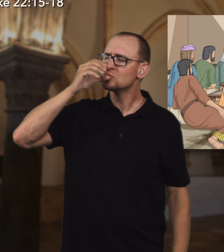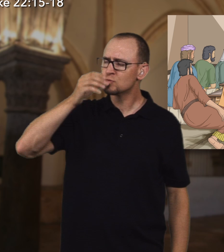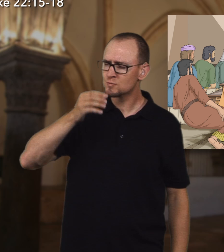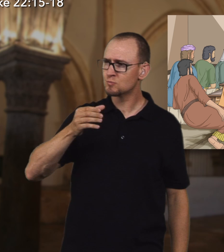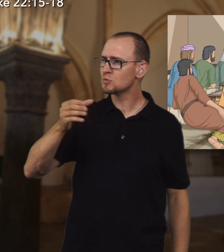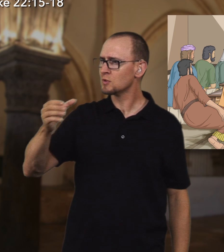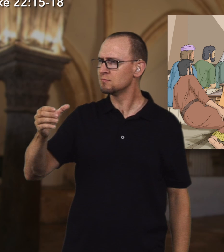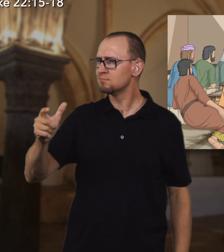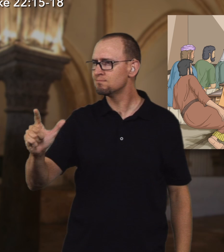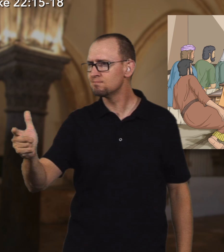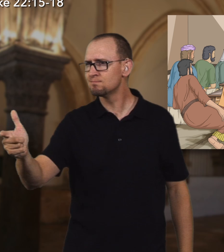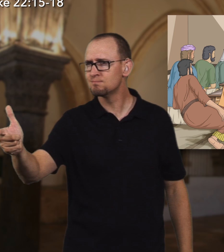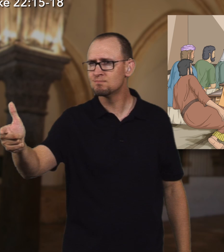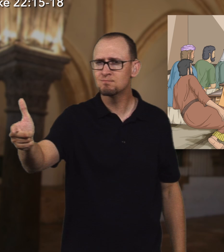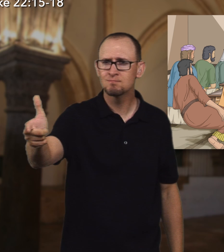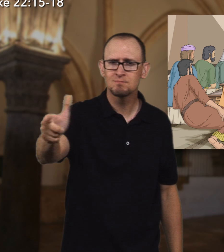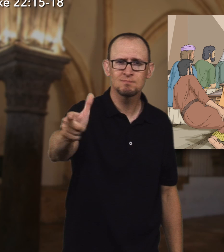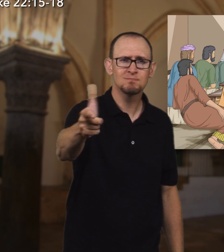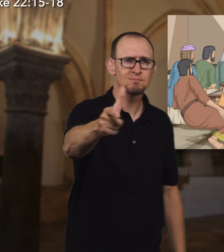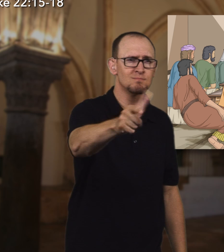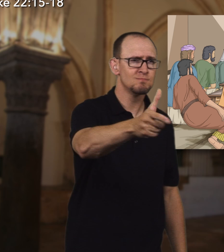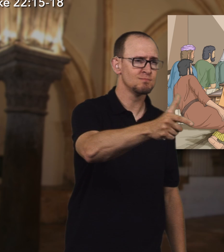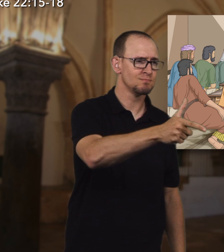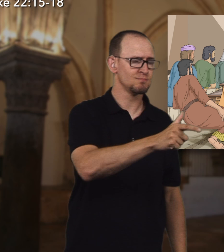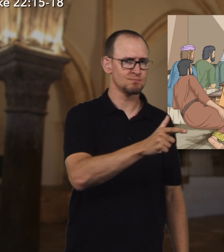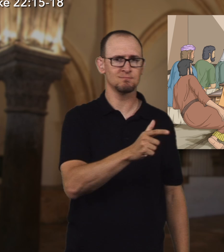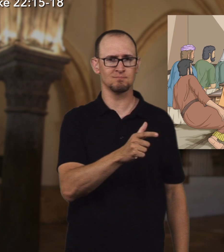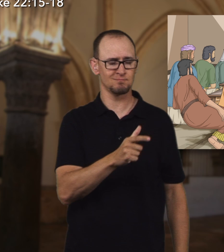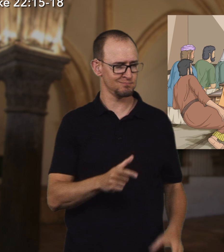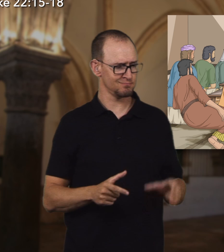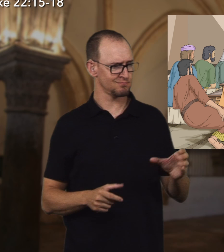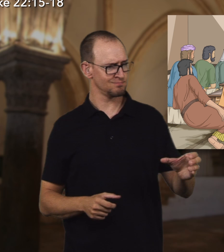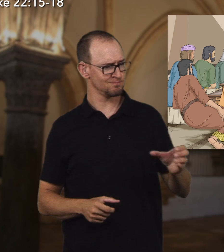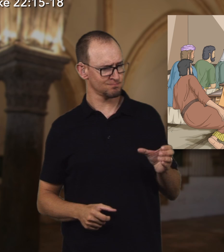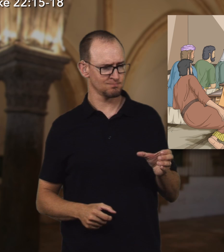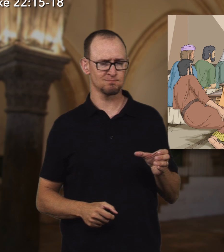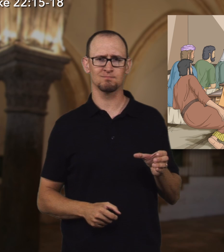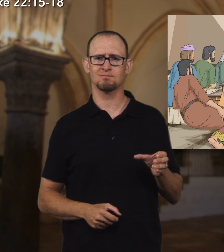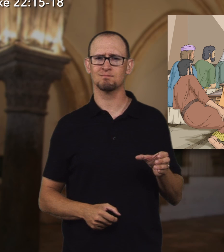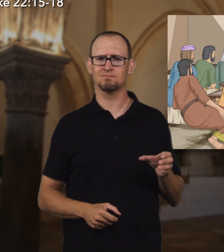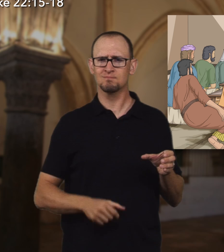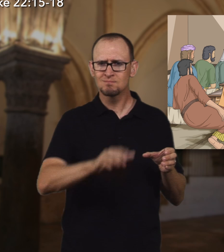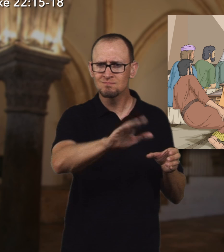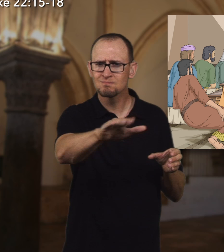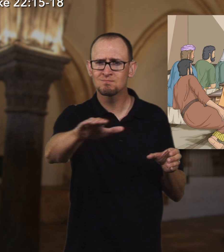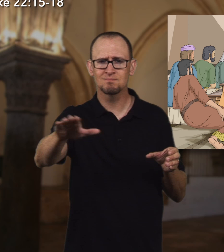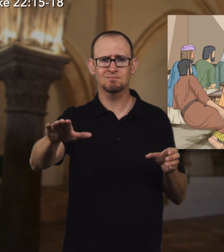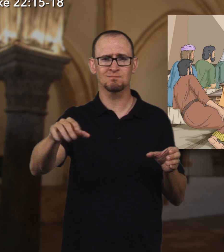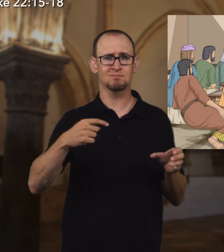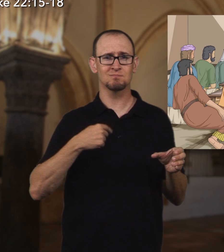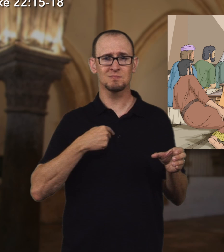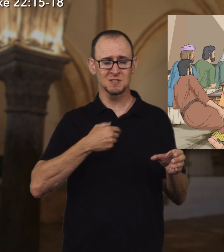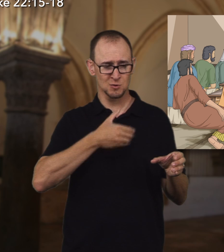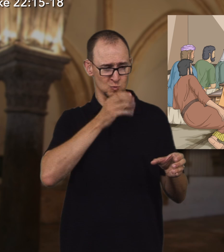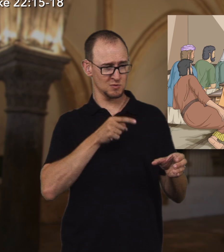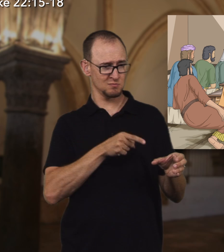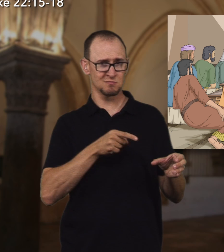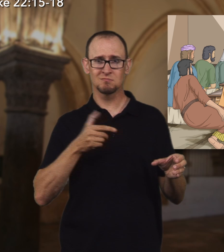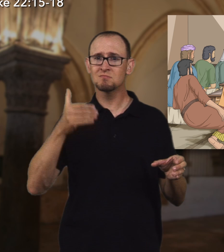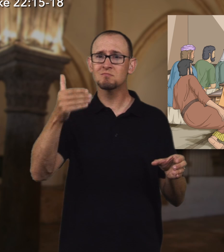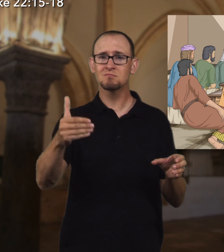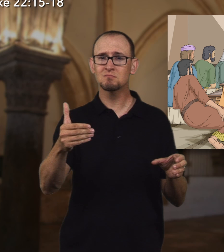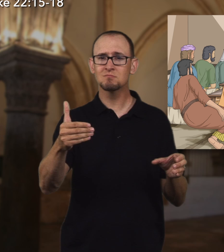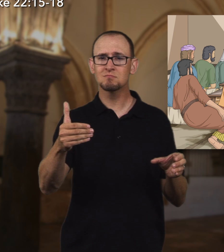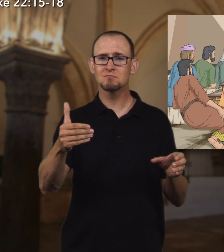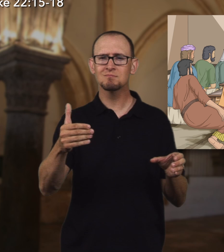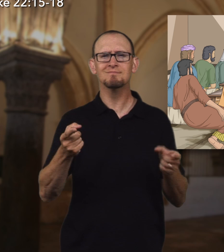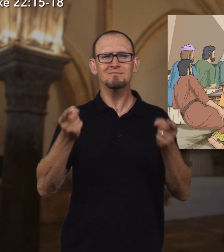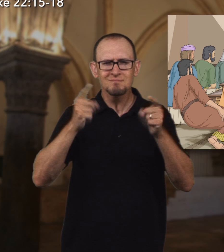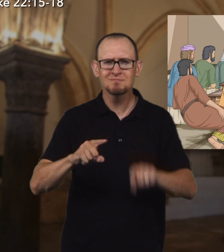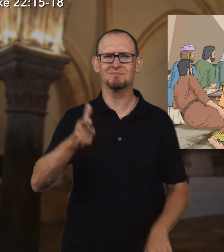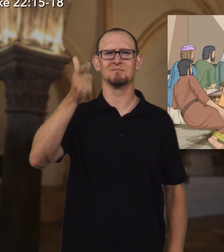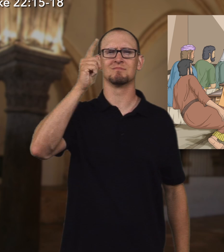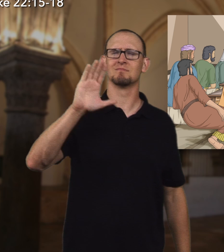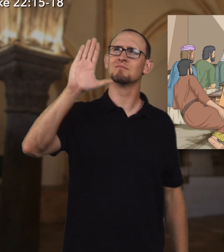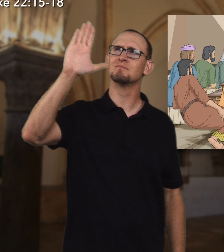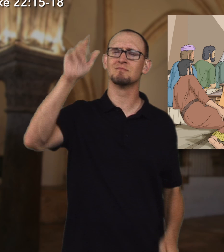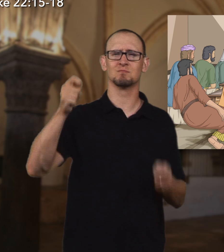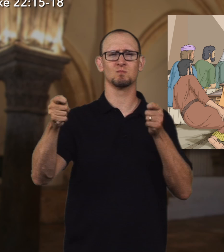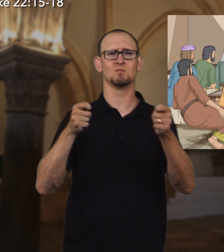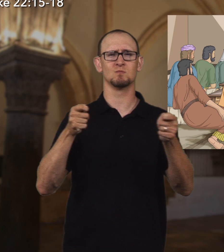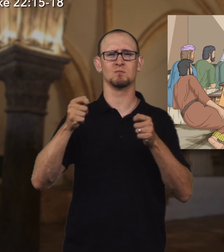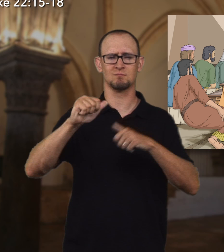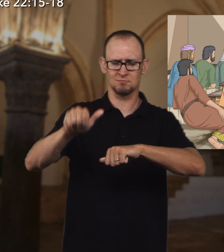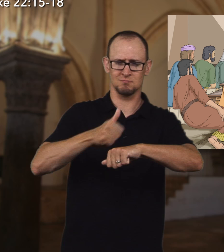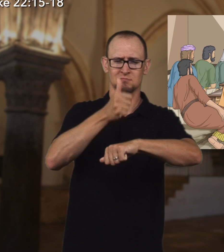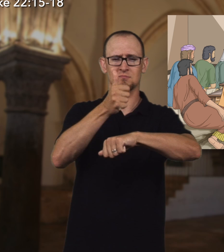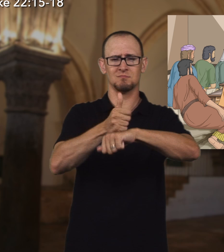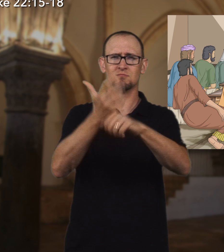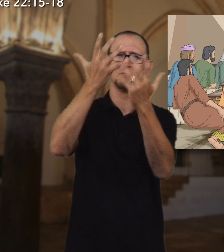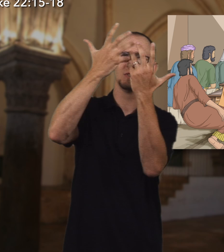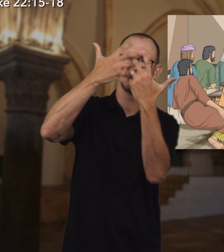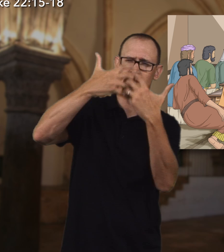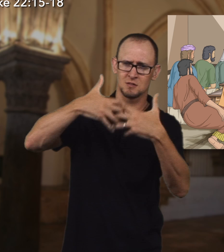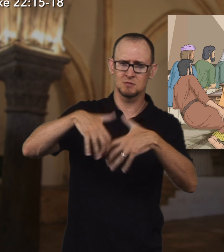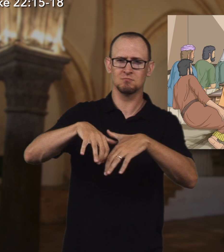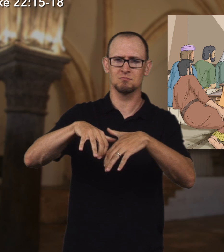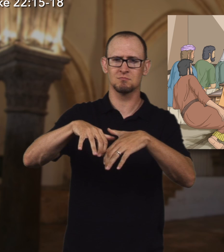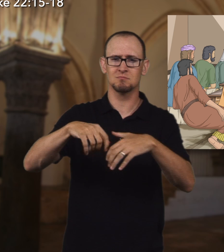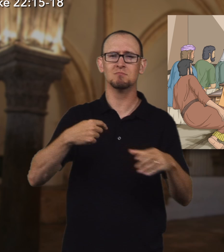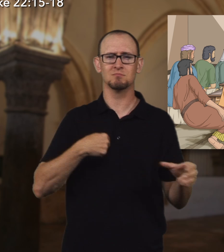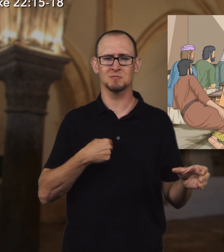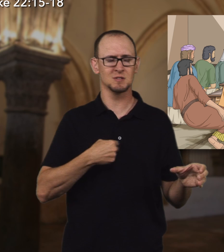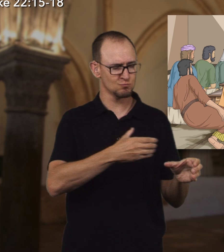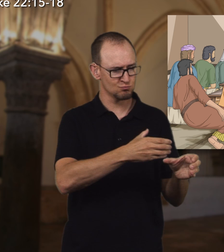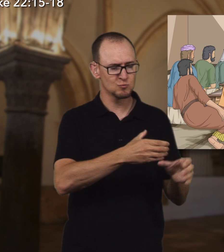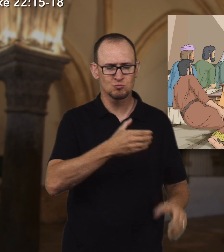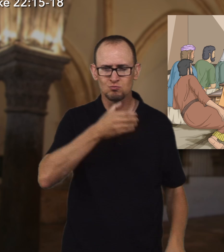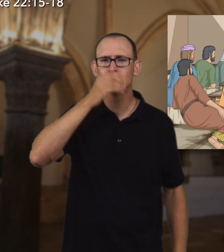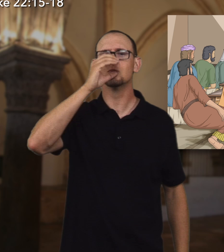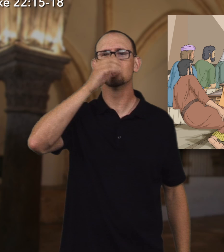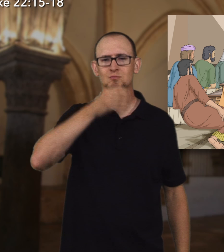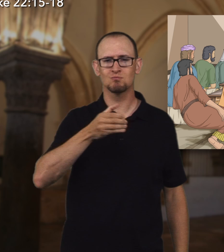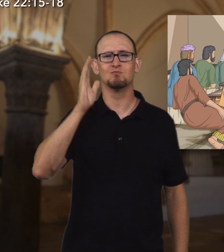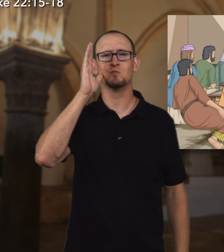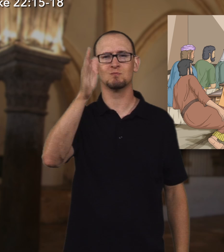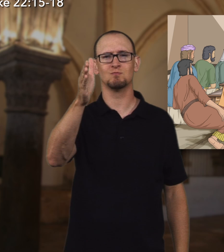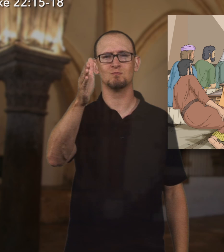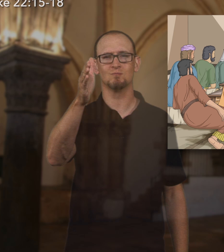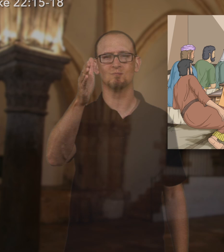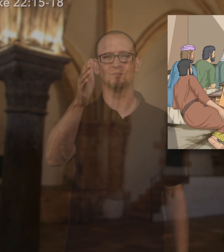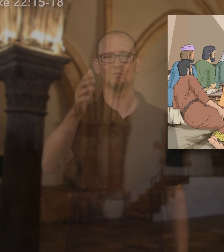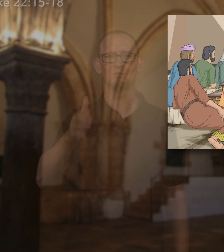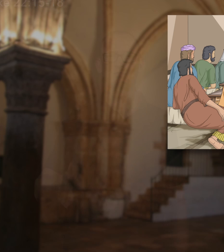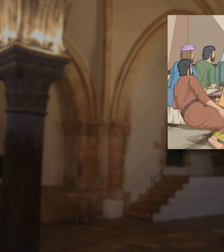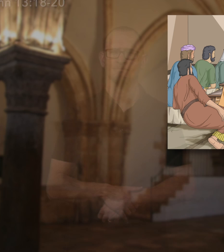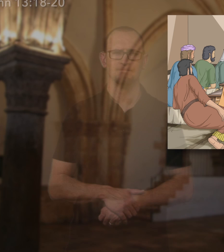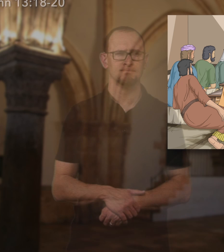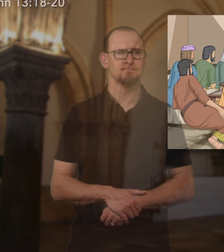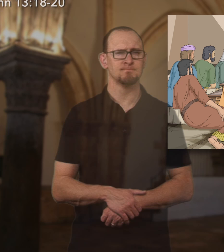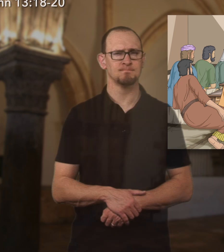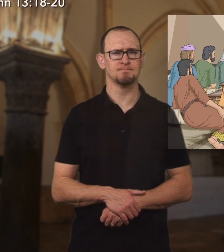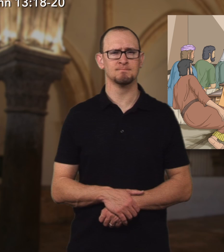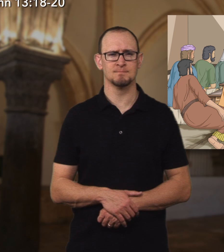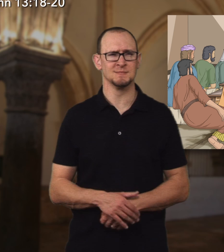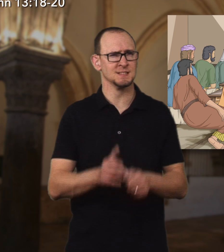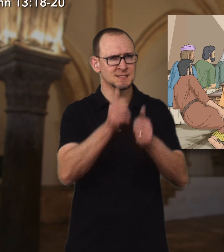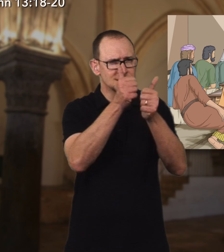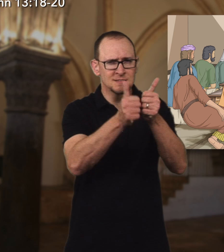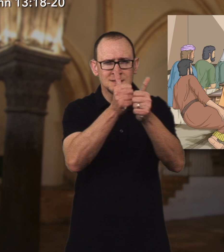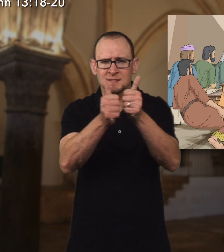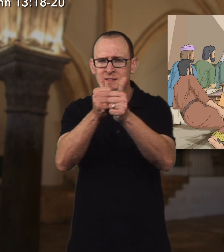For I tell you that I will not drink of the fruit of the vine from now on until the kingdom of God comes.”